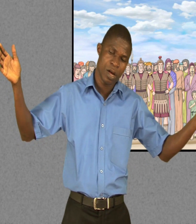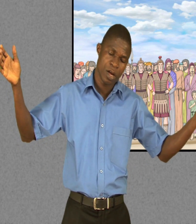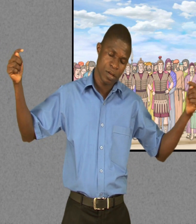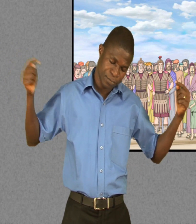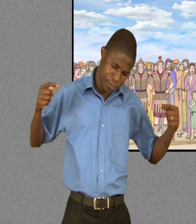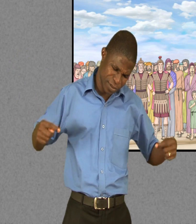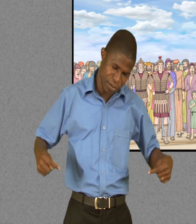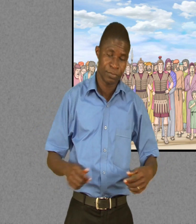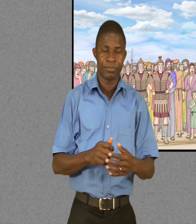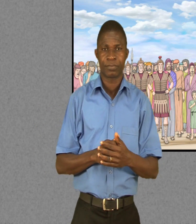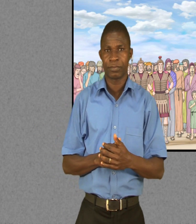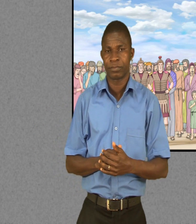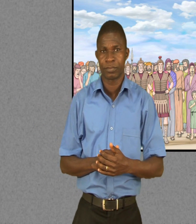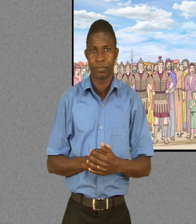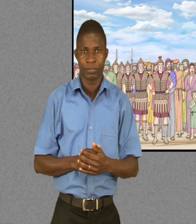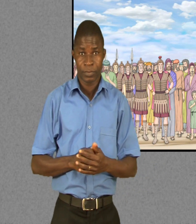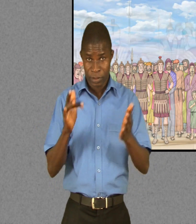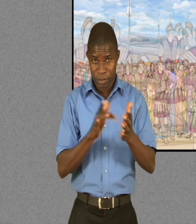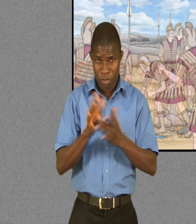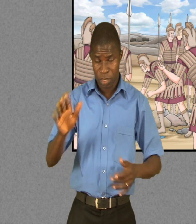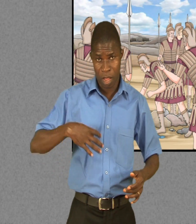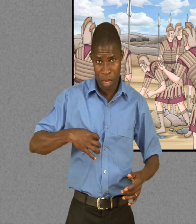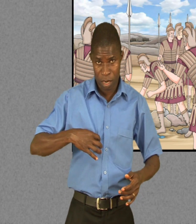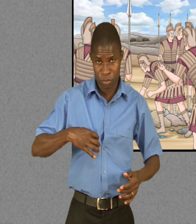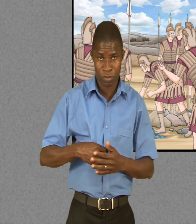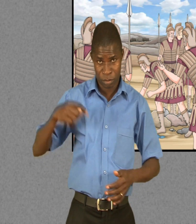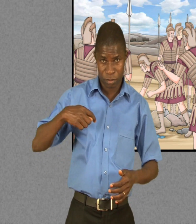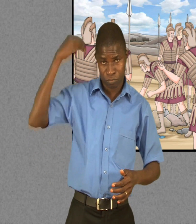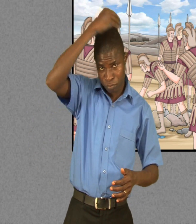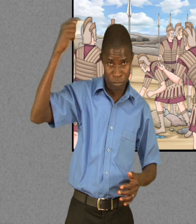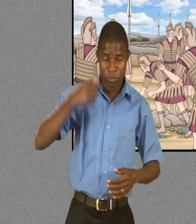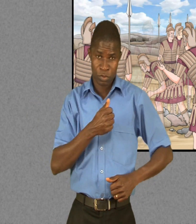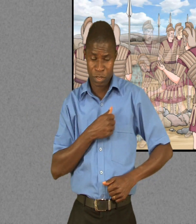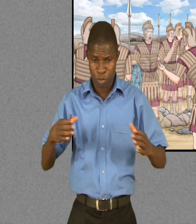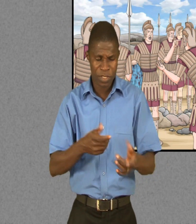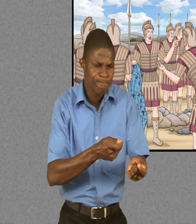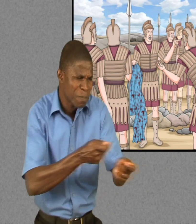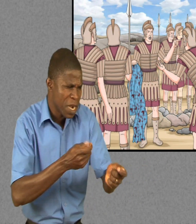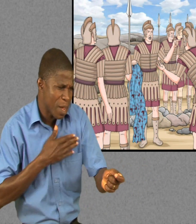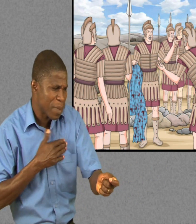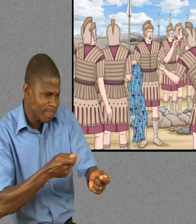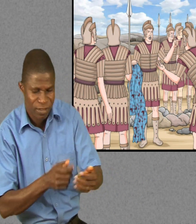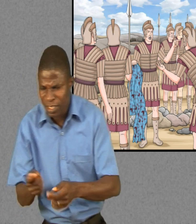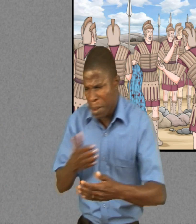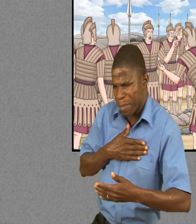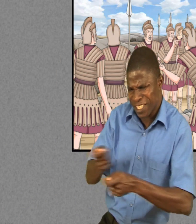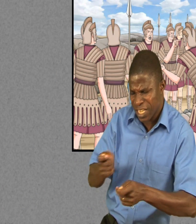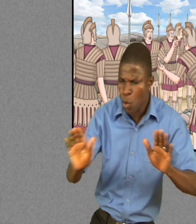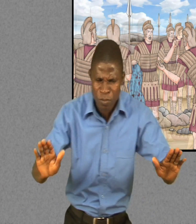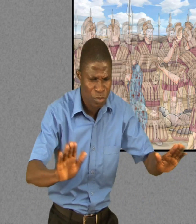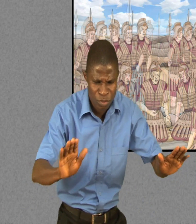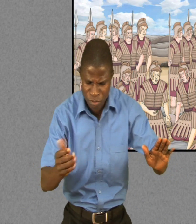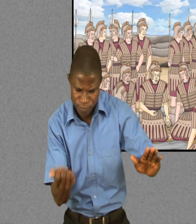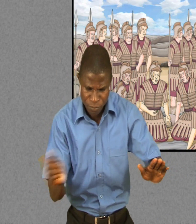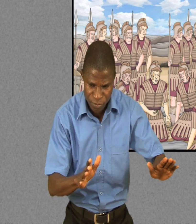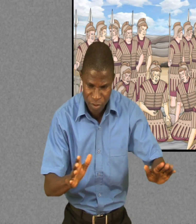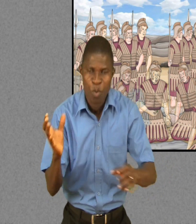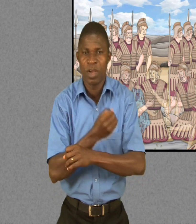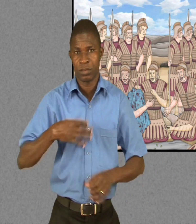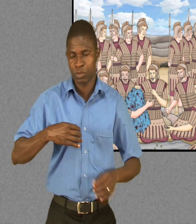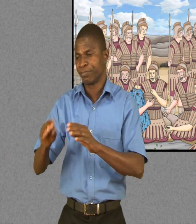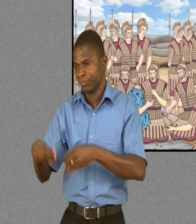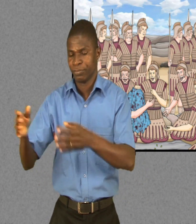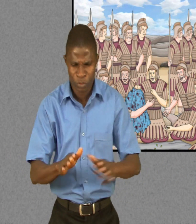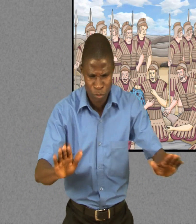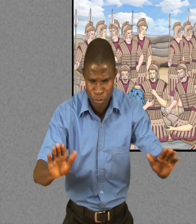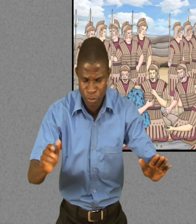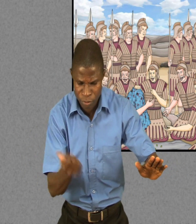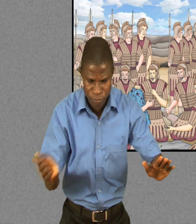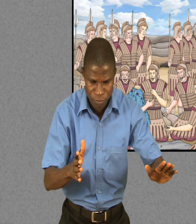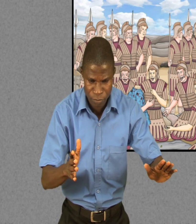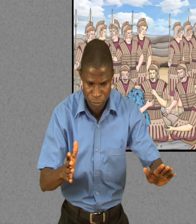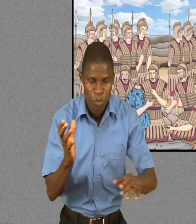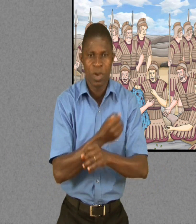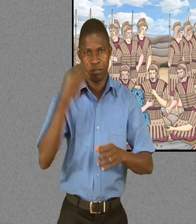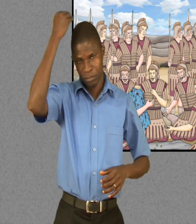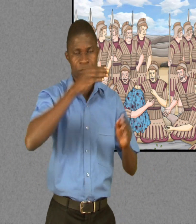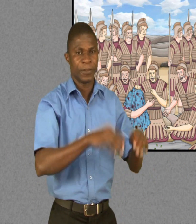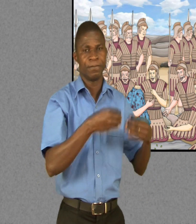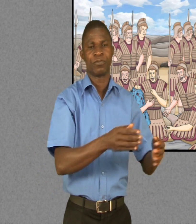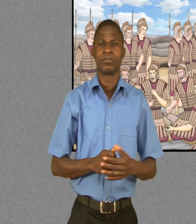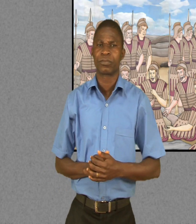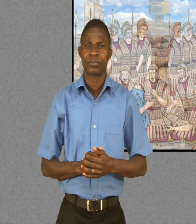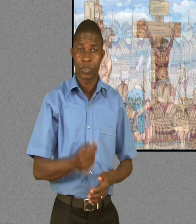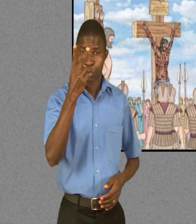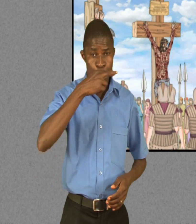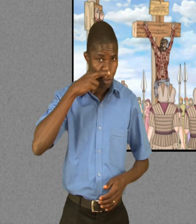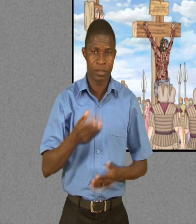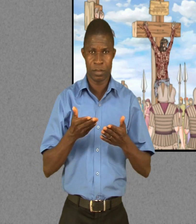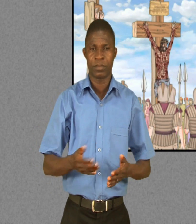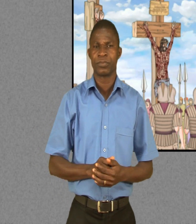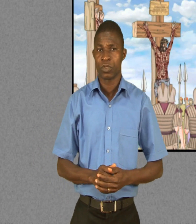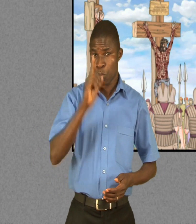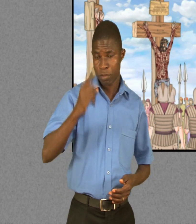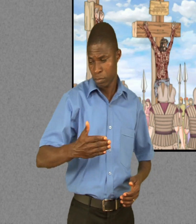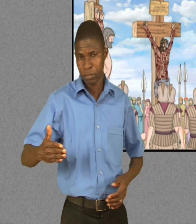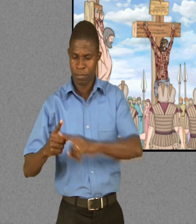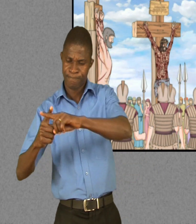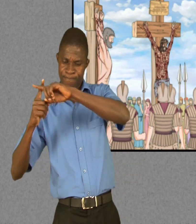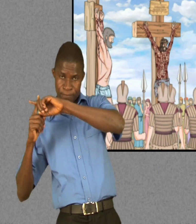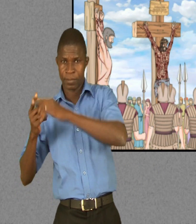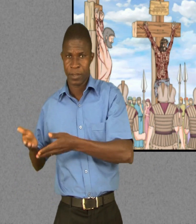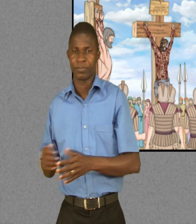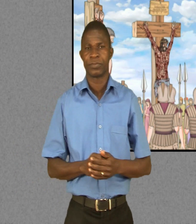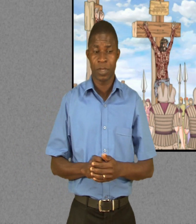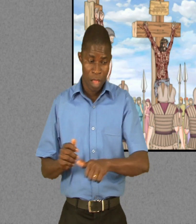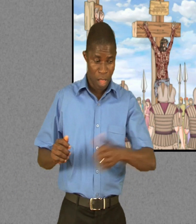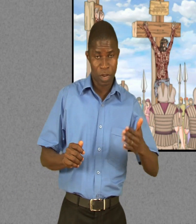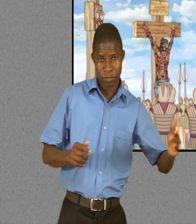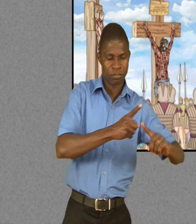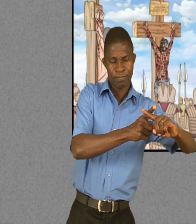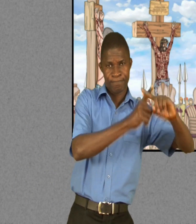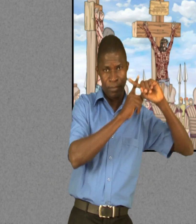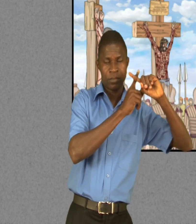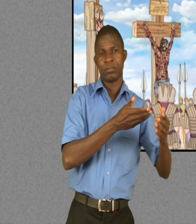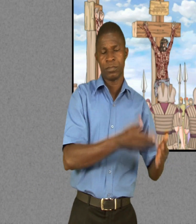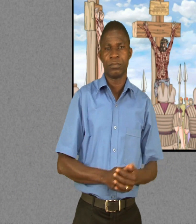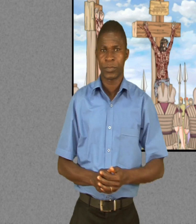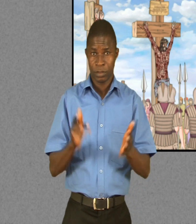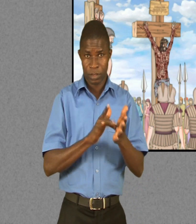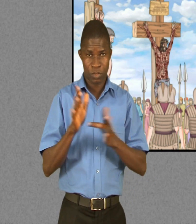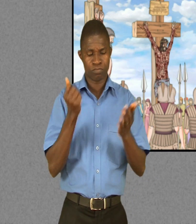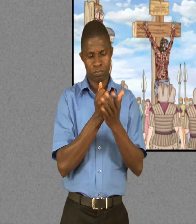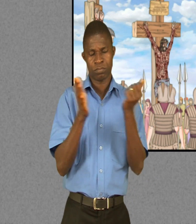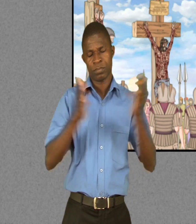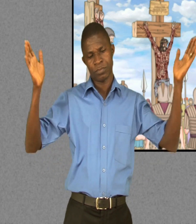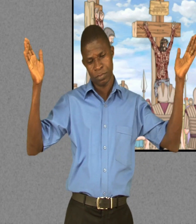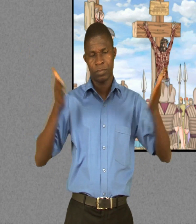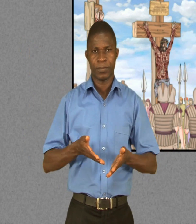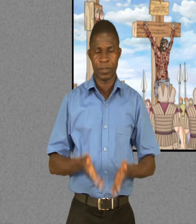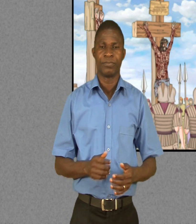Two robbers were crucified with Him, one on His right hand and the other on His left.